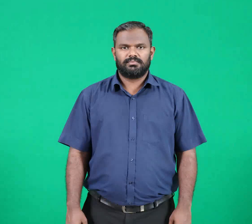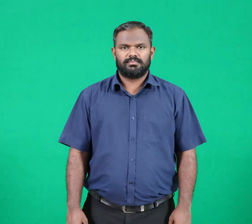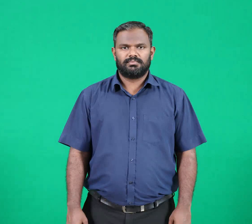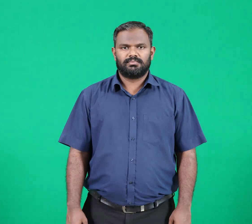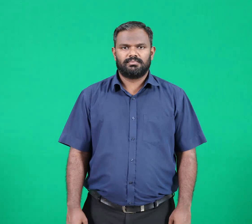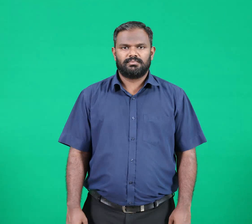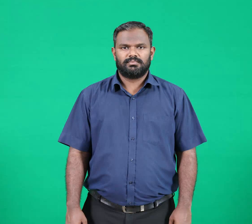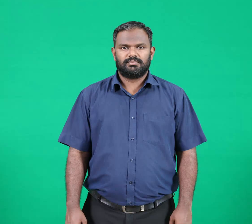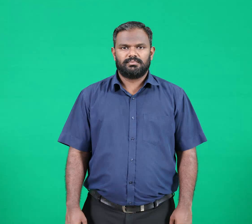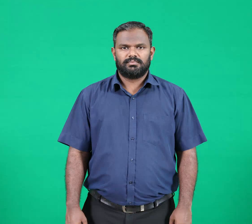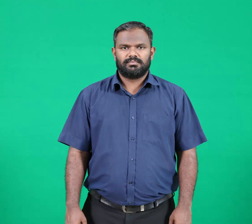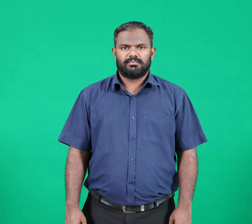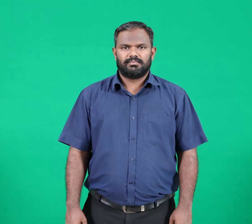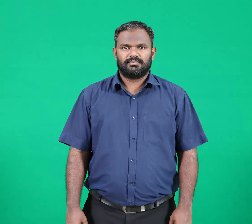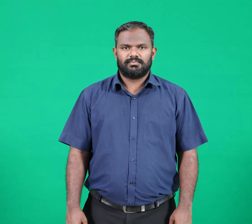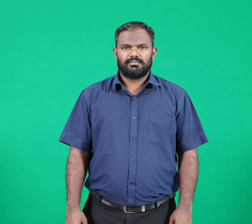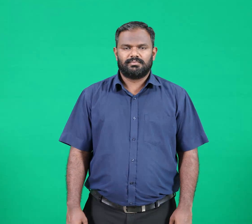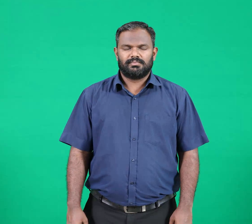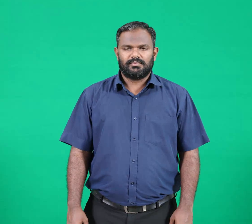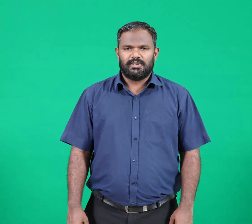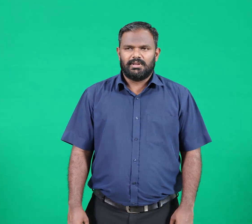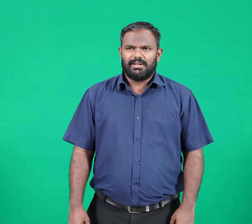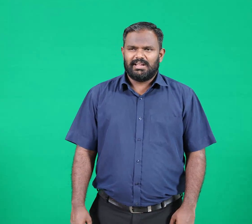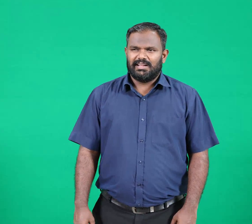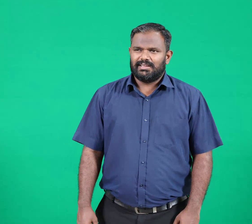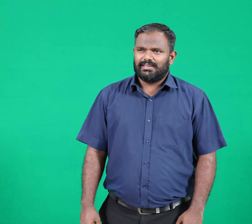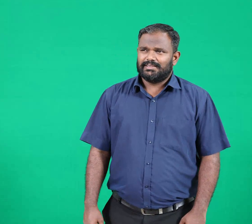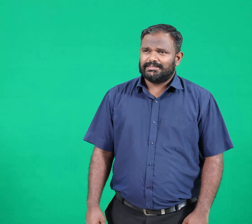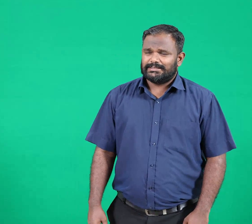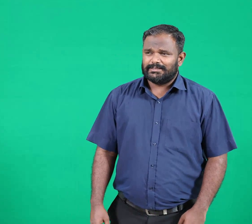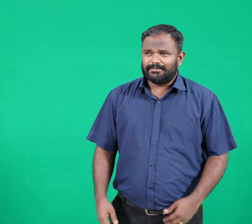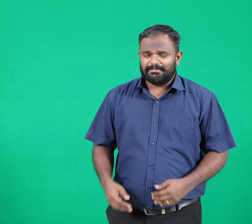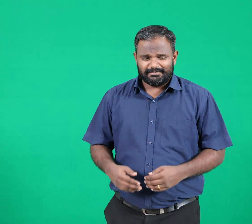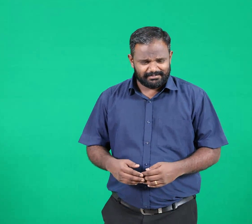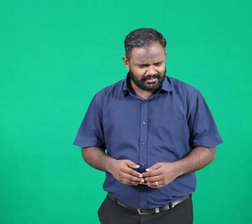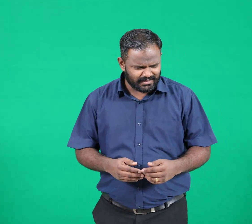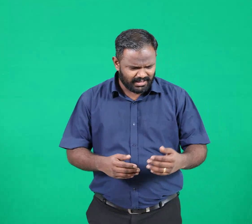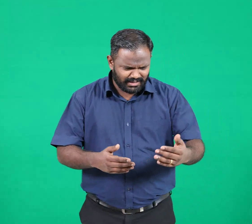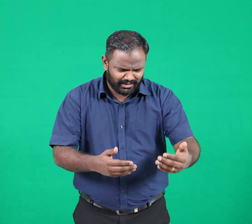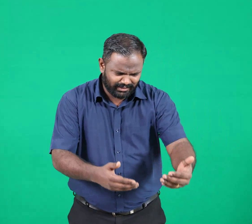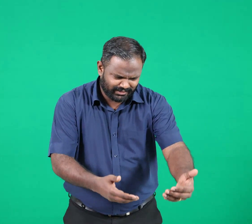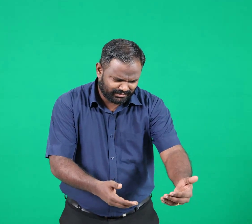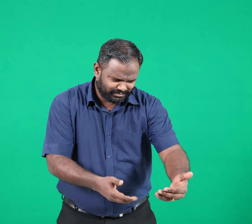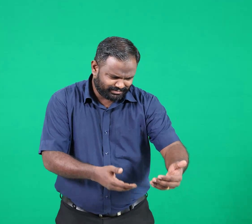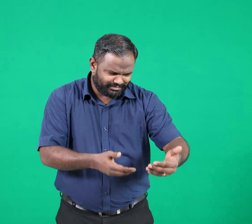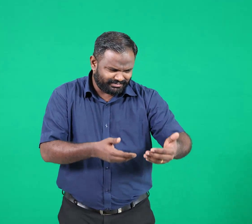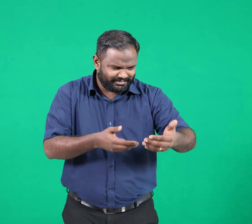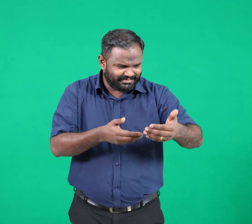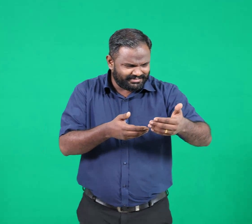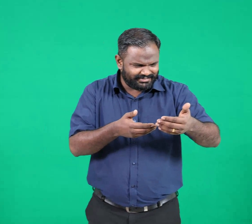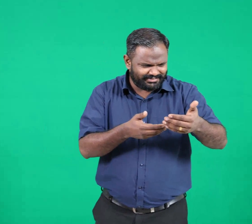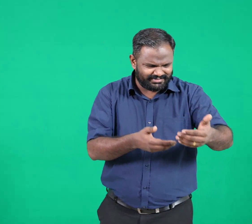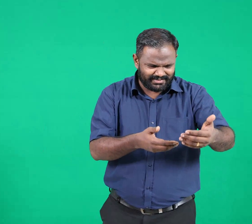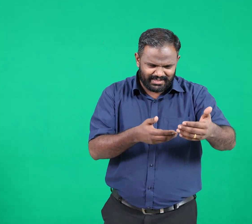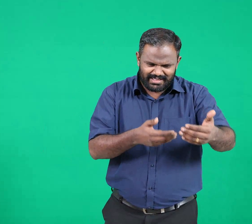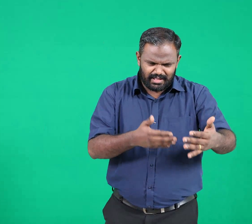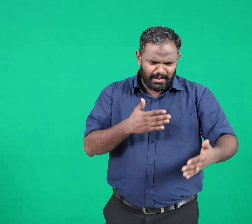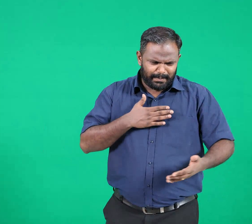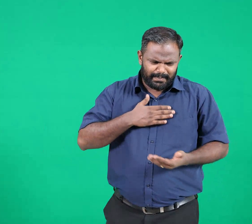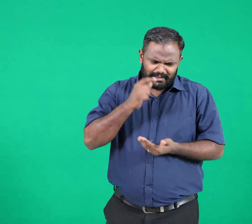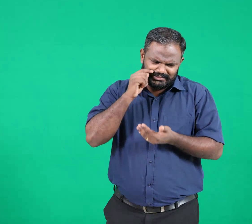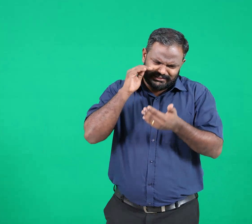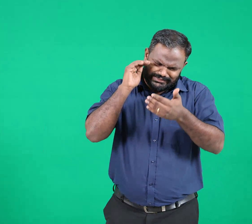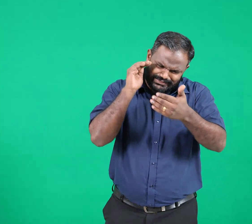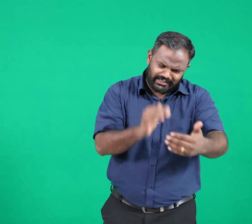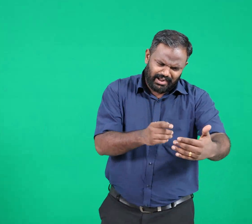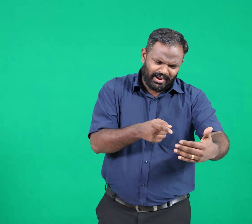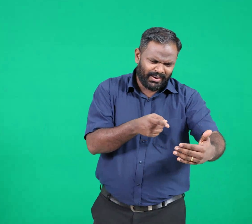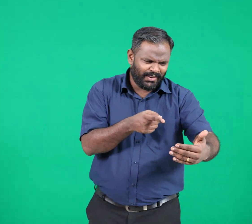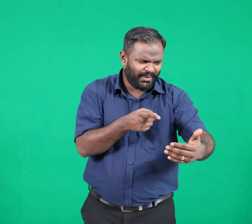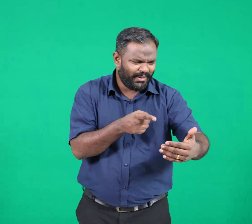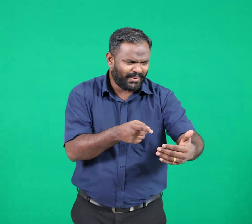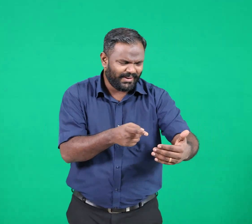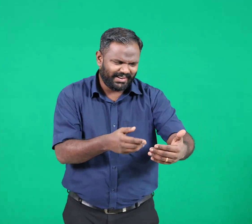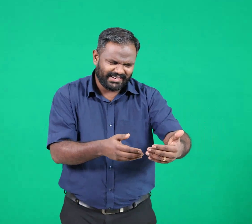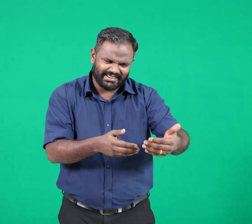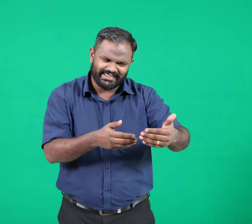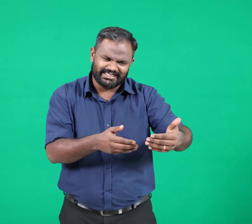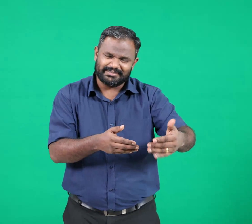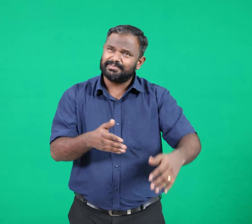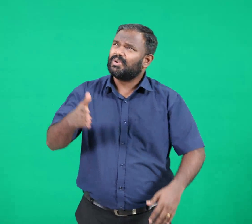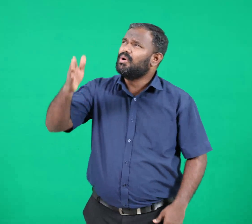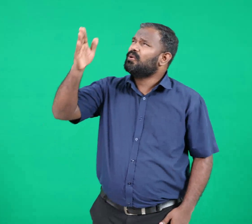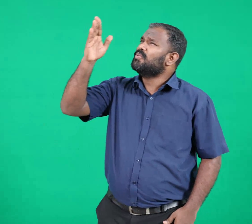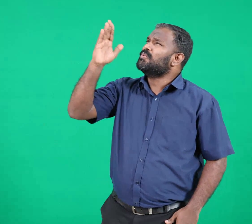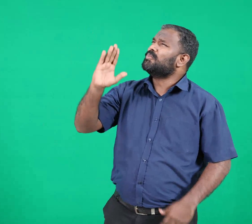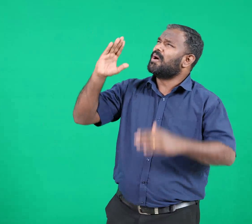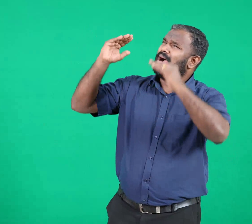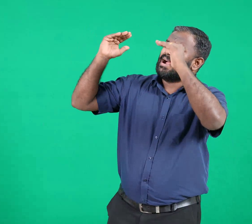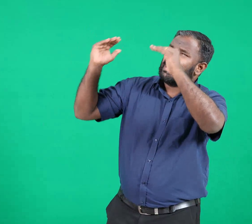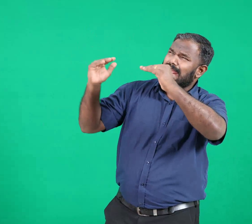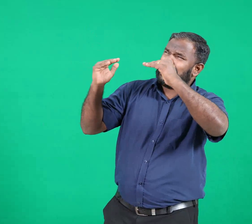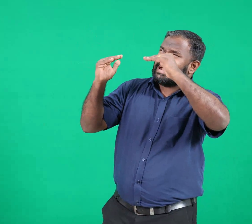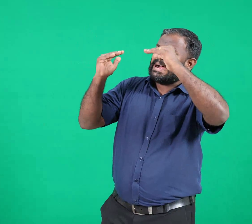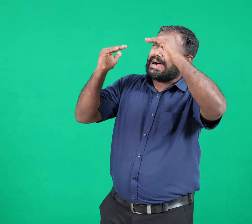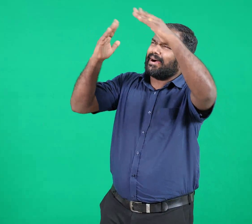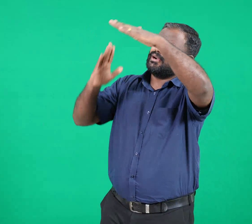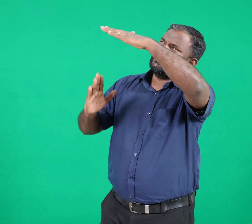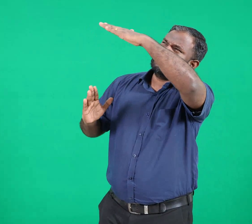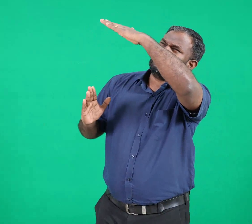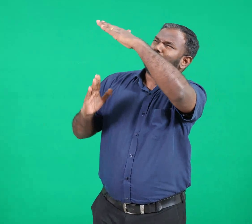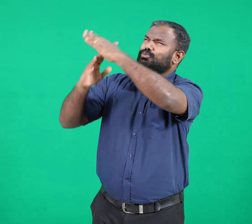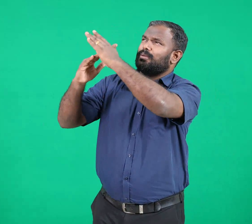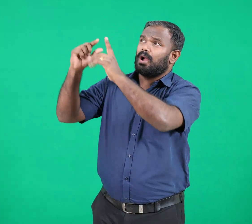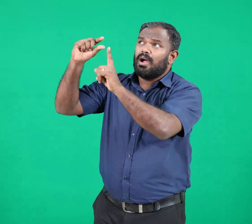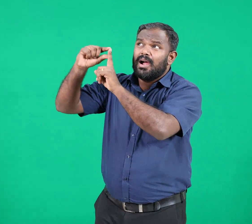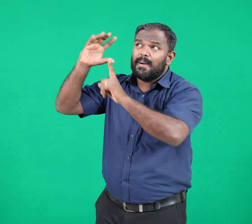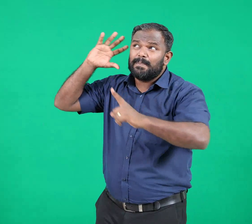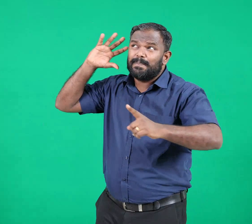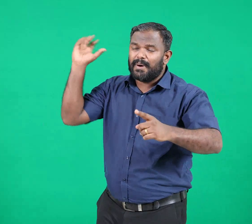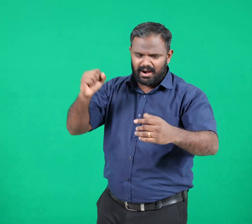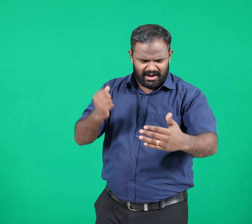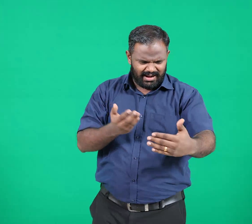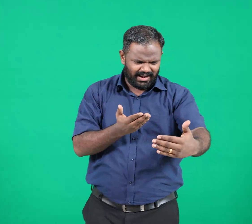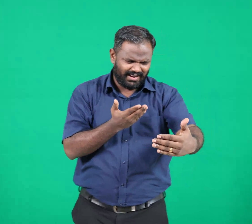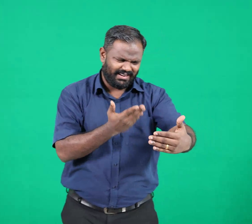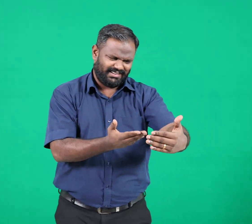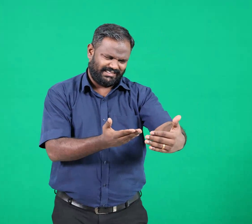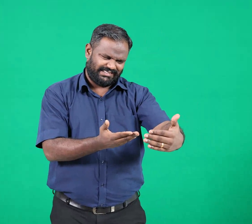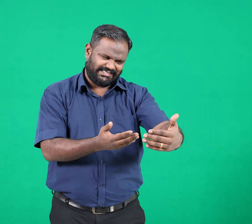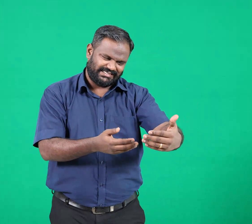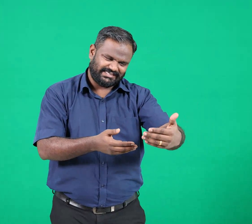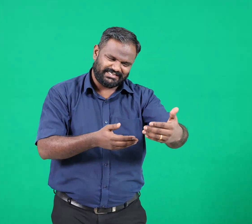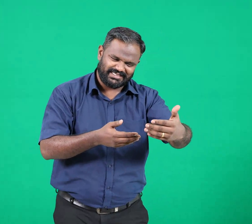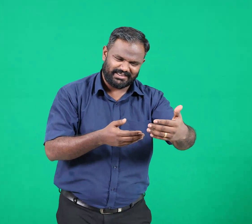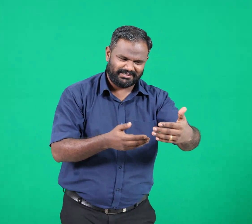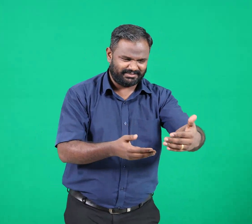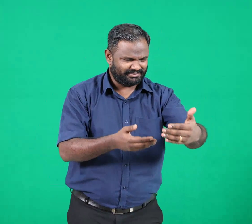And you, child, will be called a prophet of the Most High;